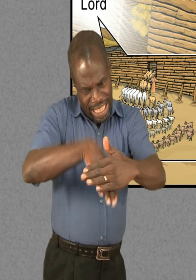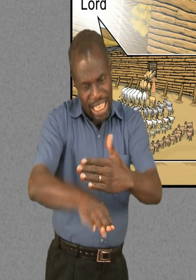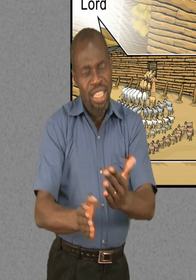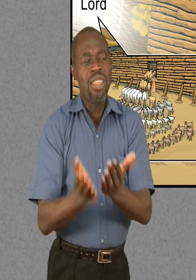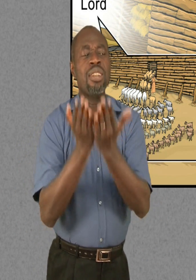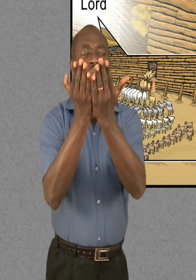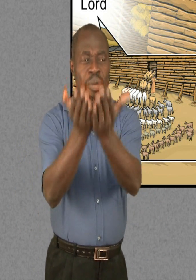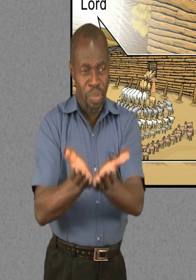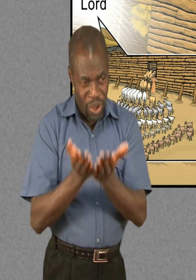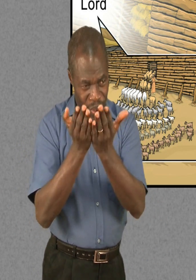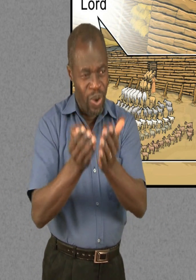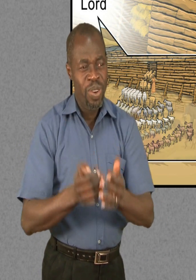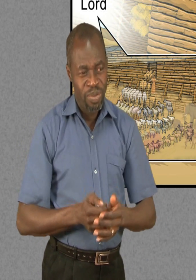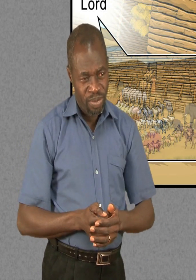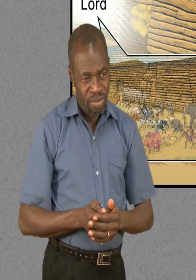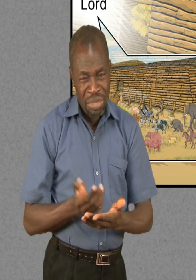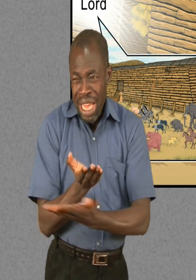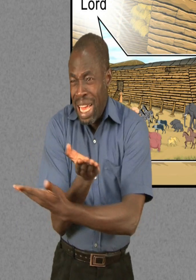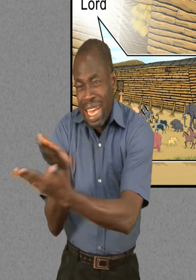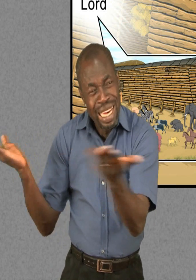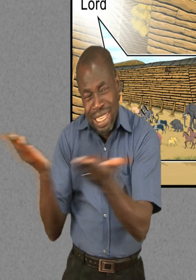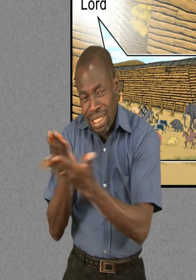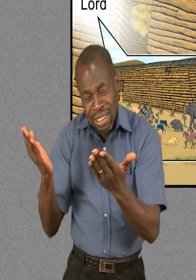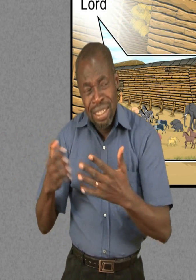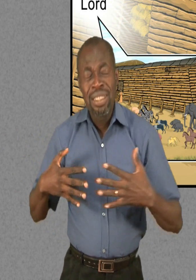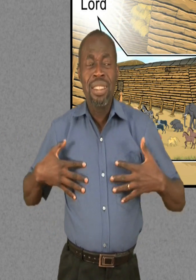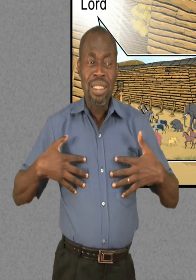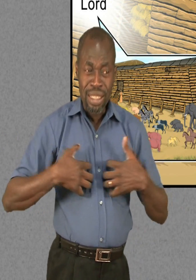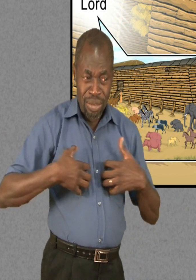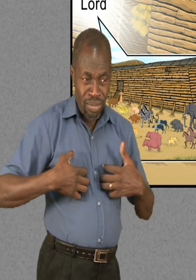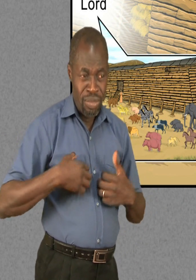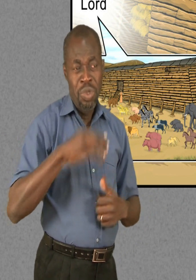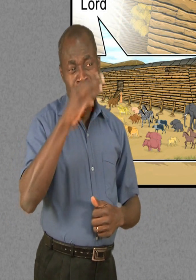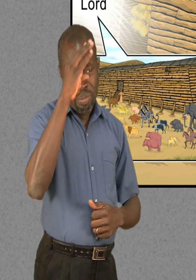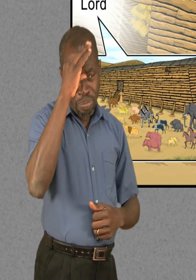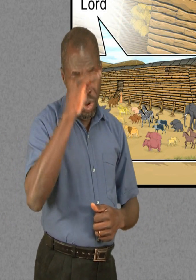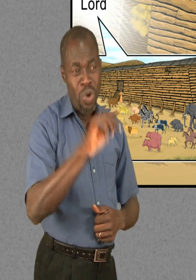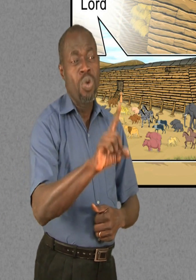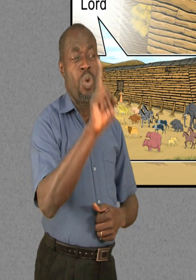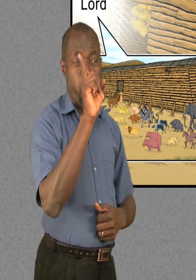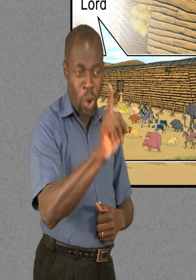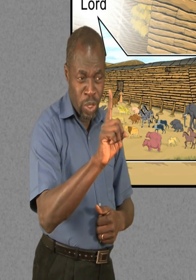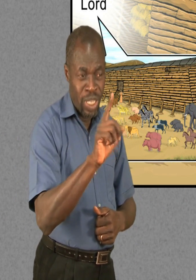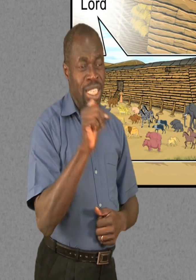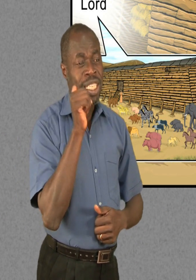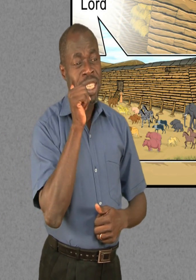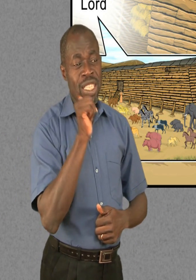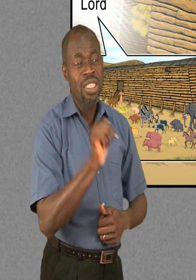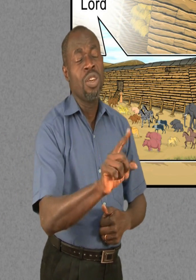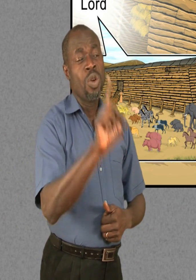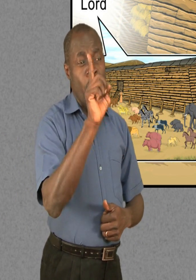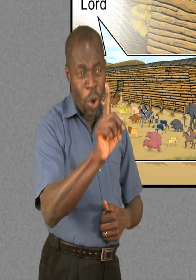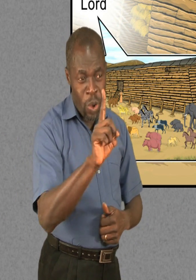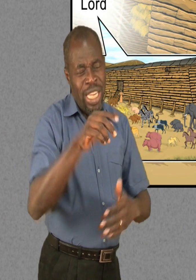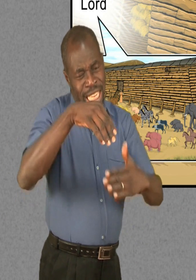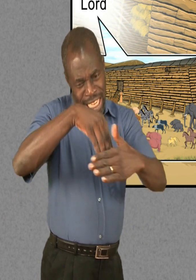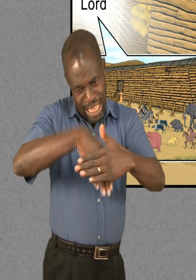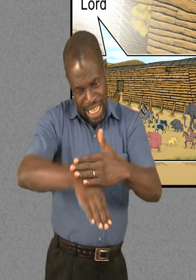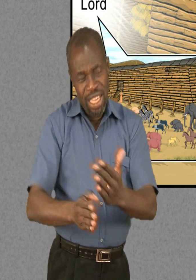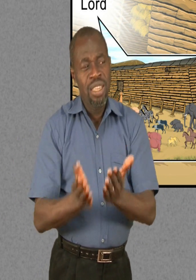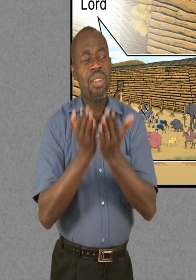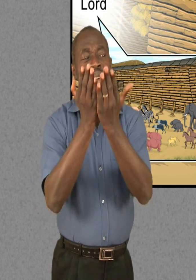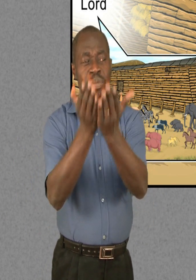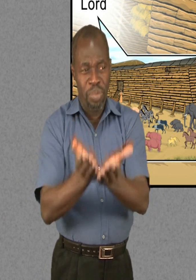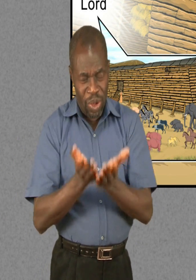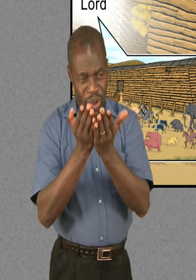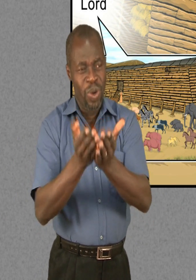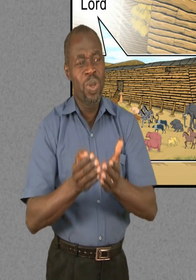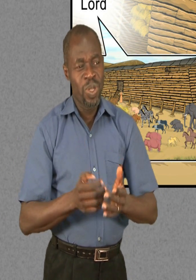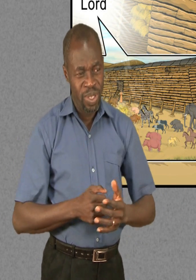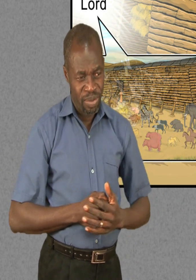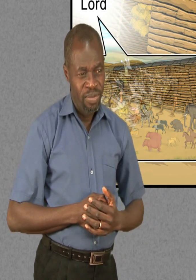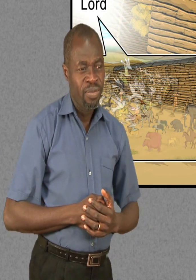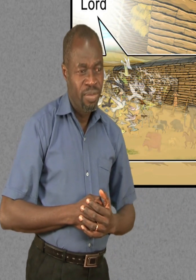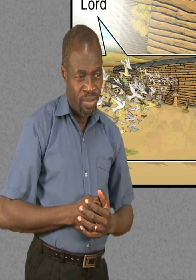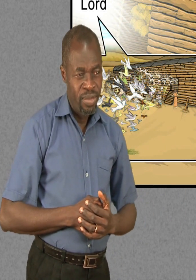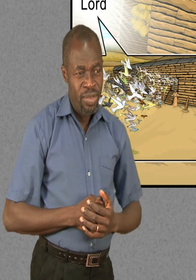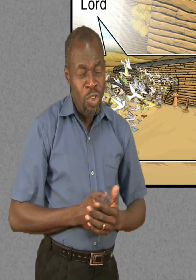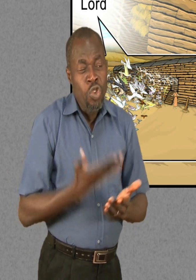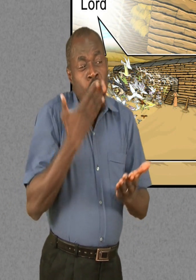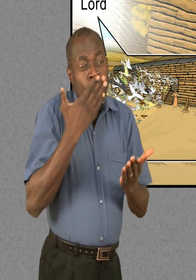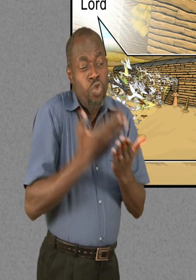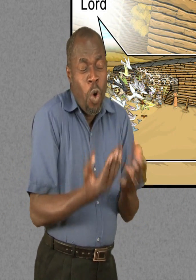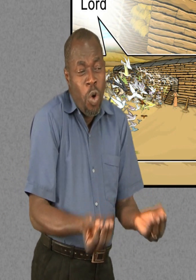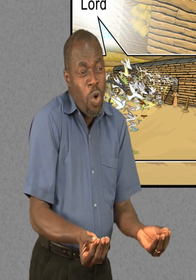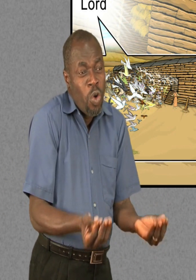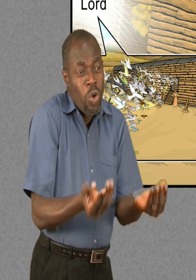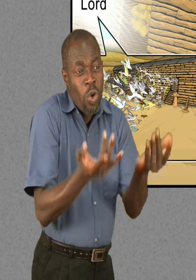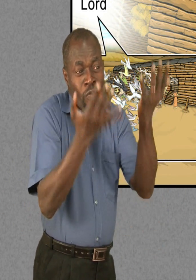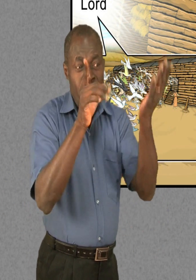a pair of every kind of unclean animal, a male and its mate;